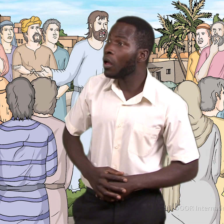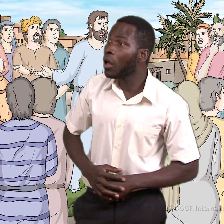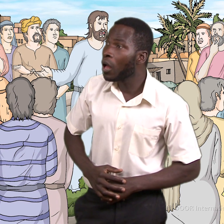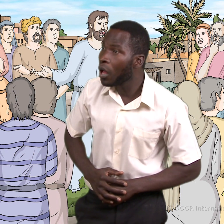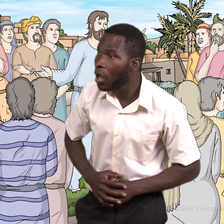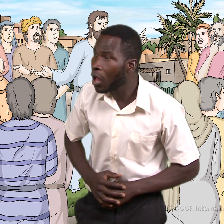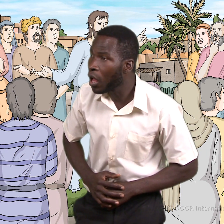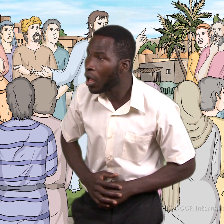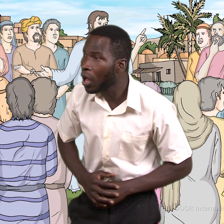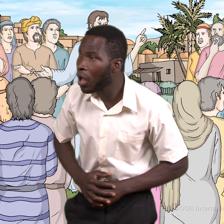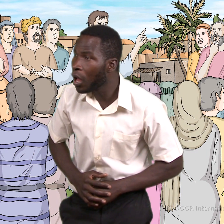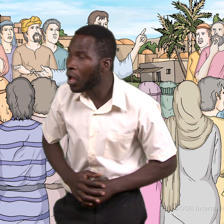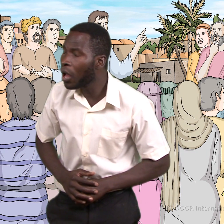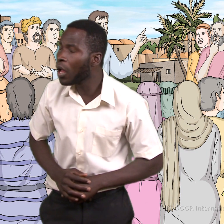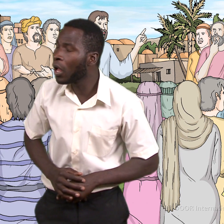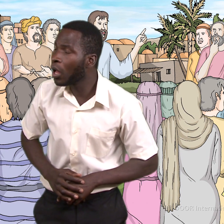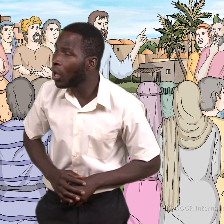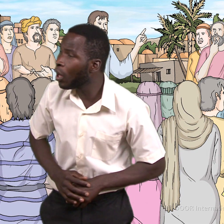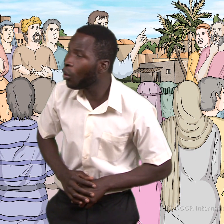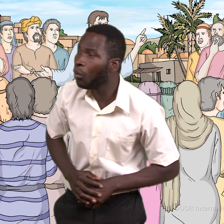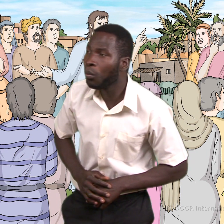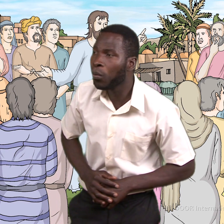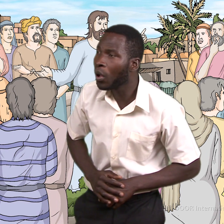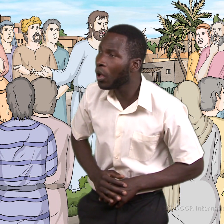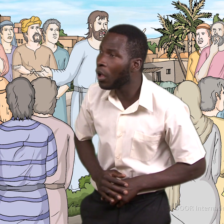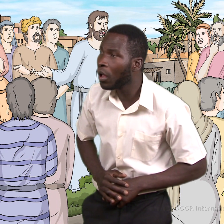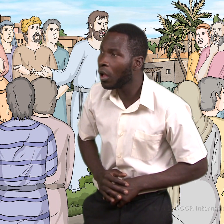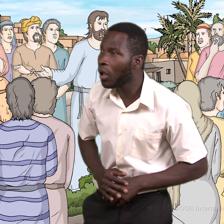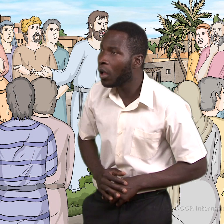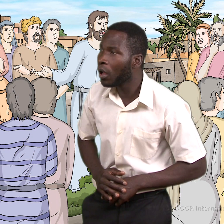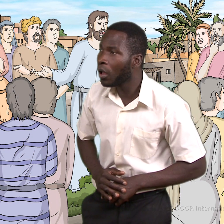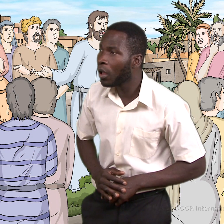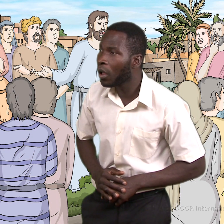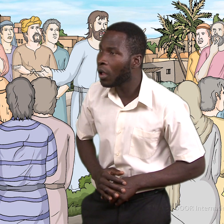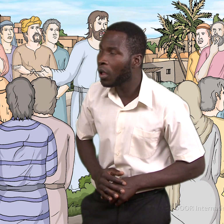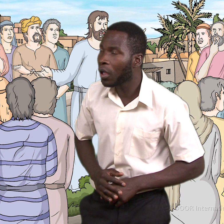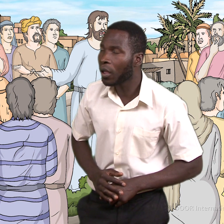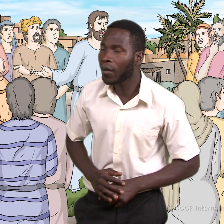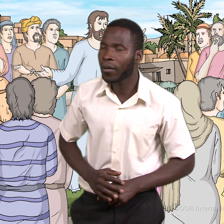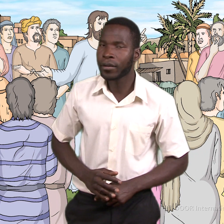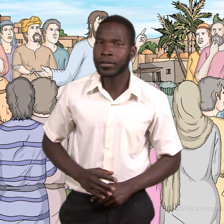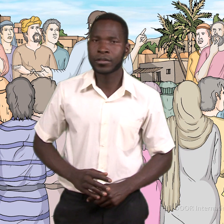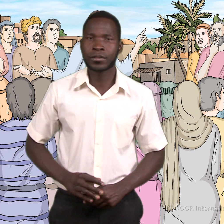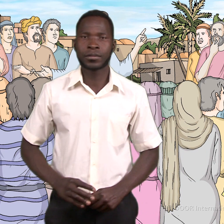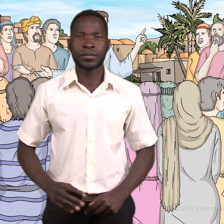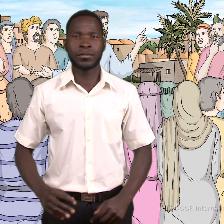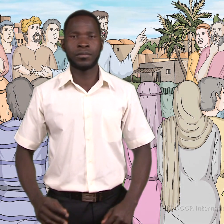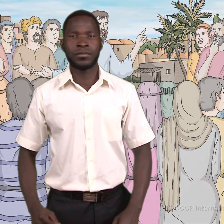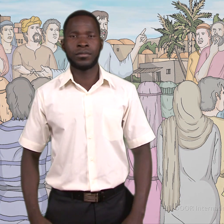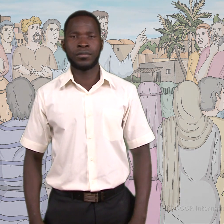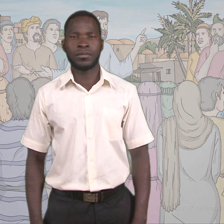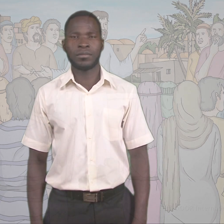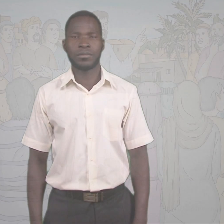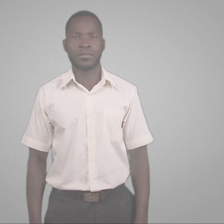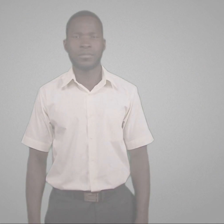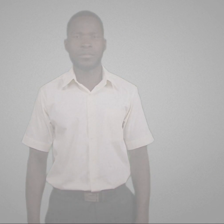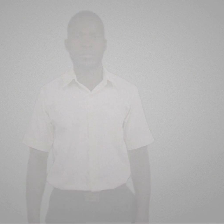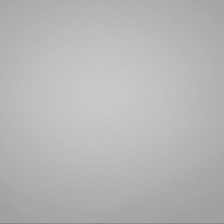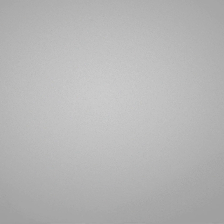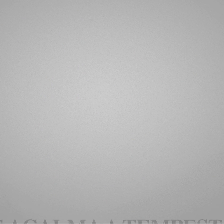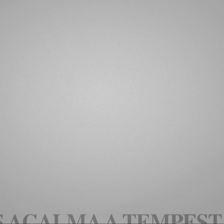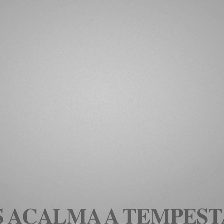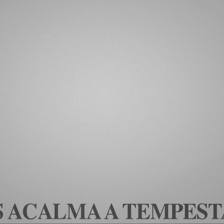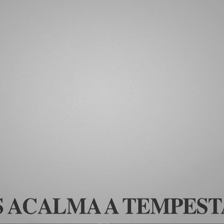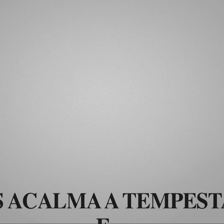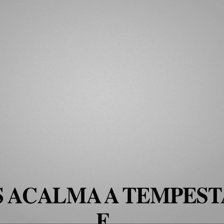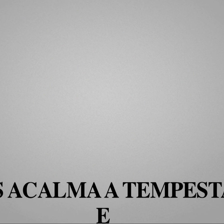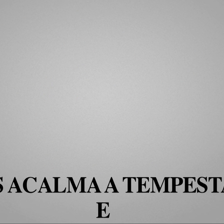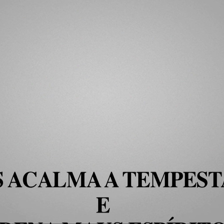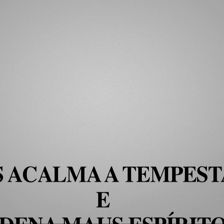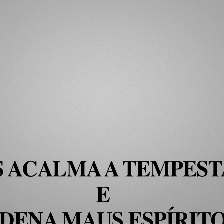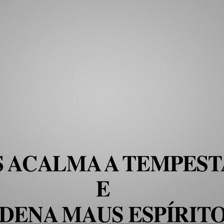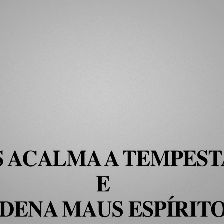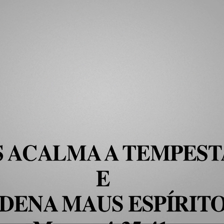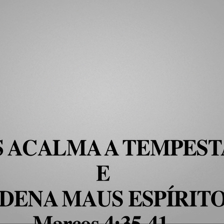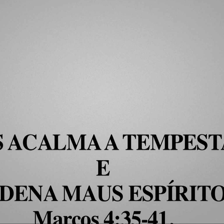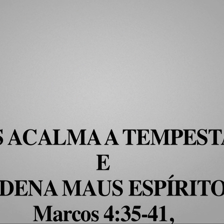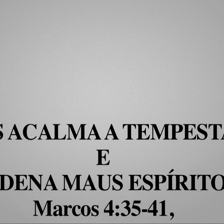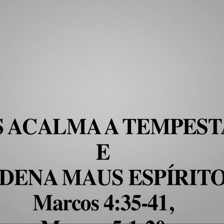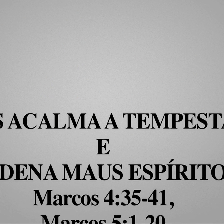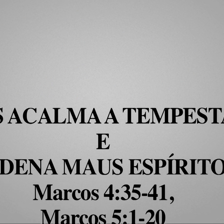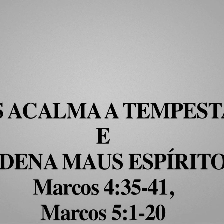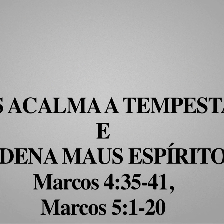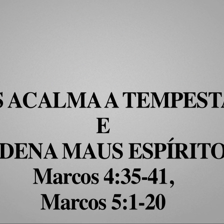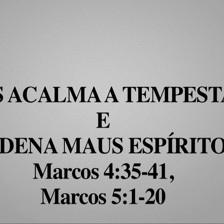And everyone was amazed.